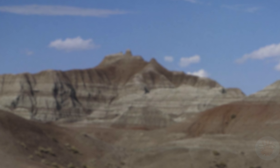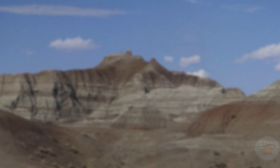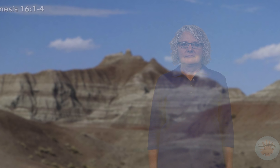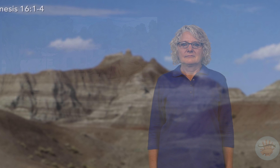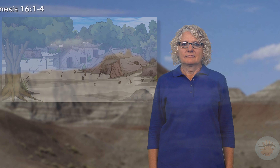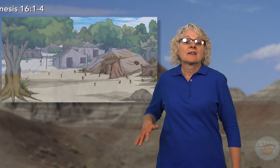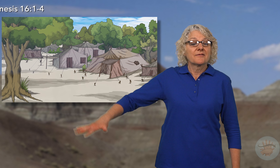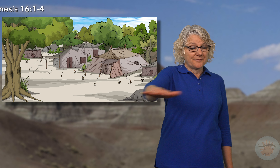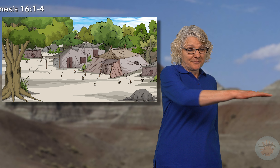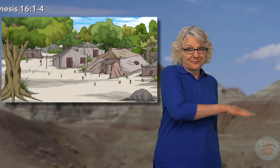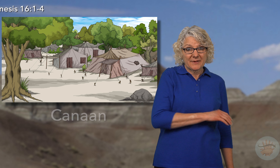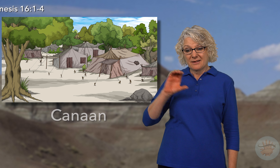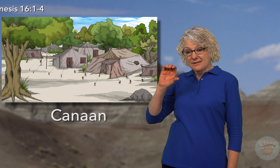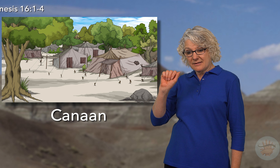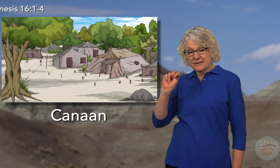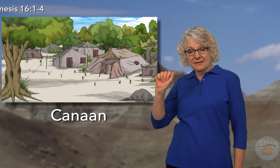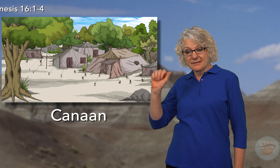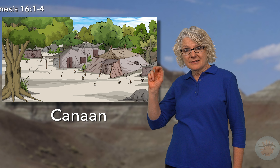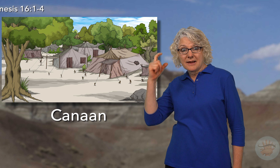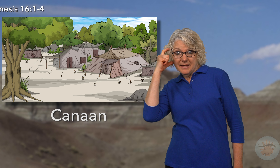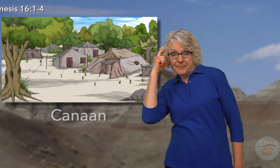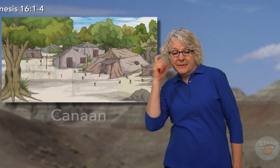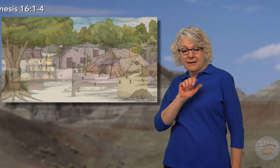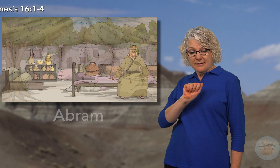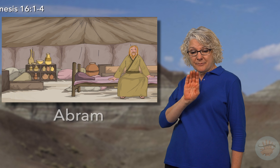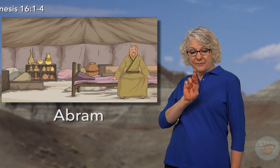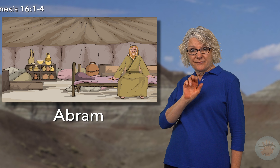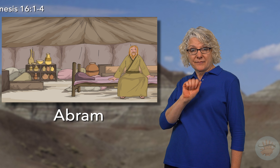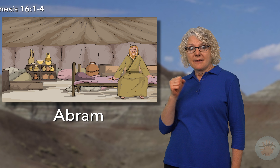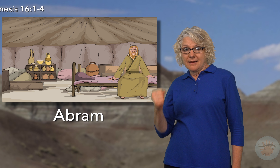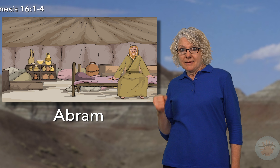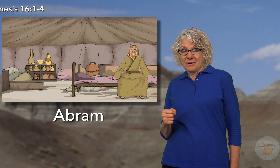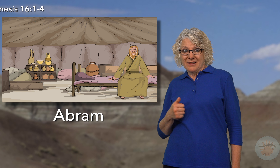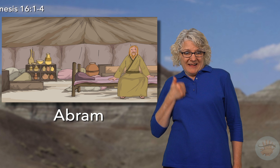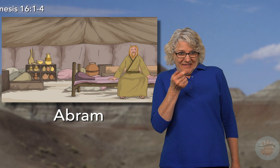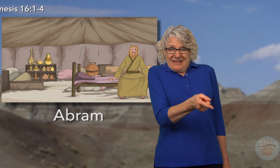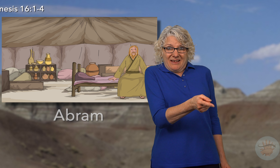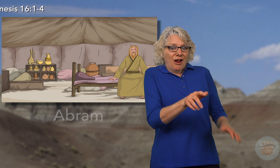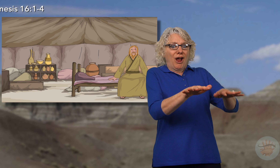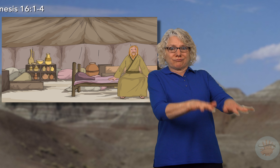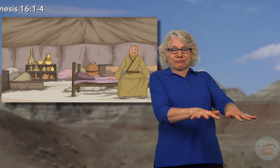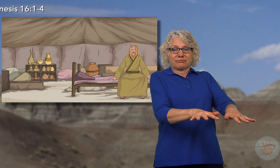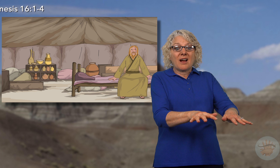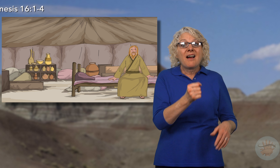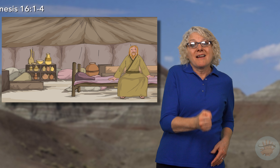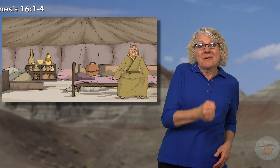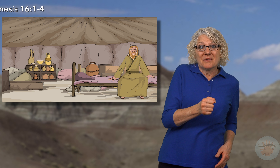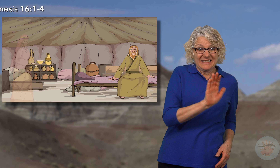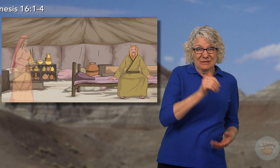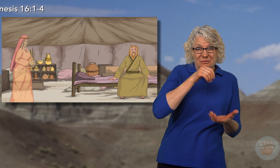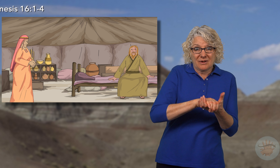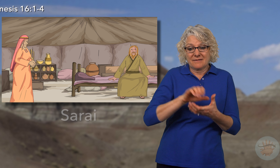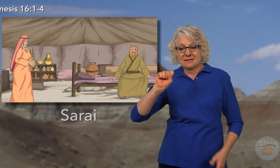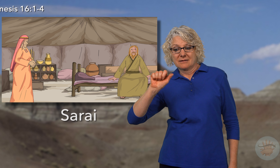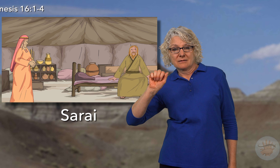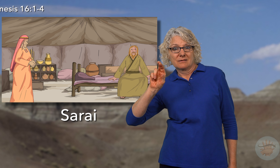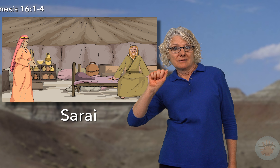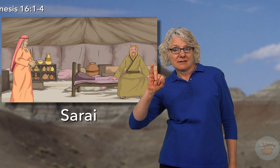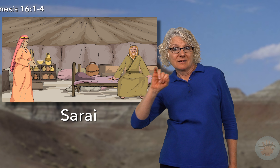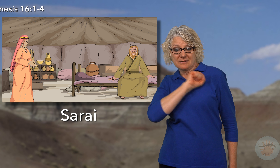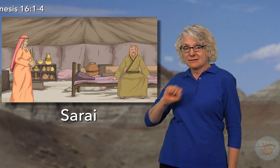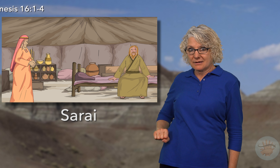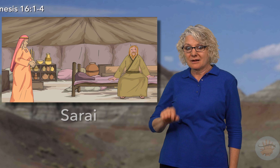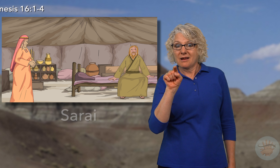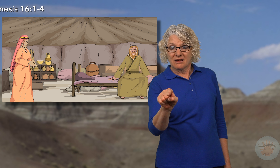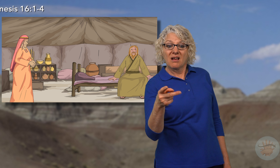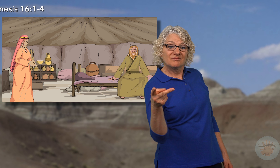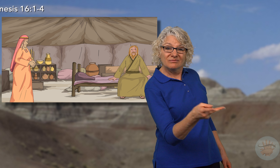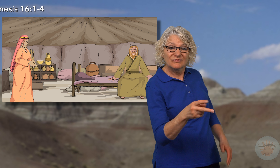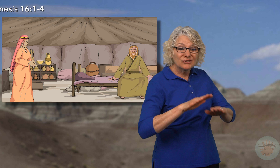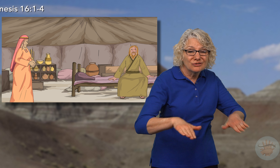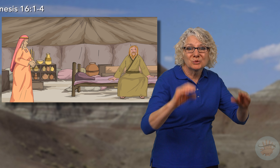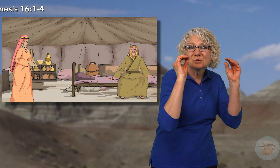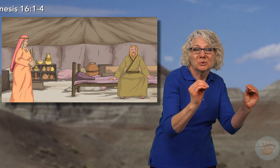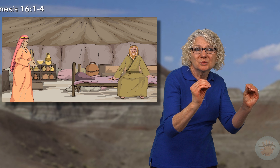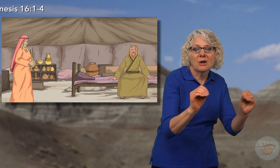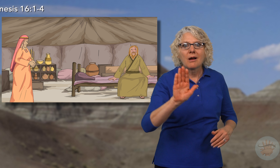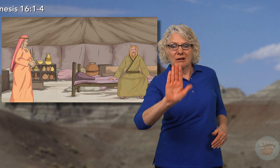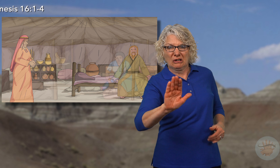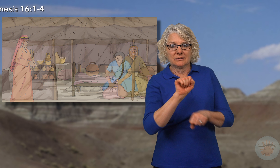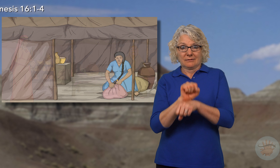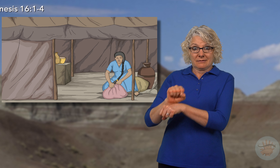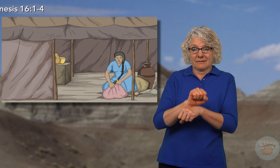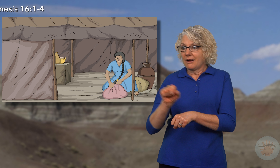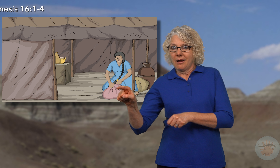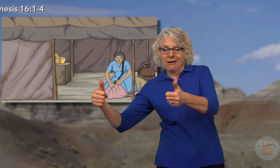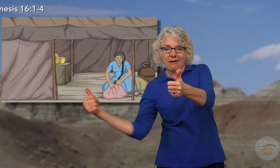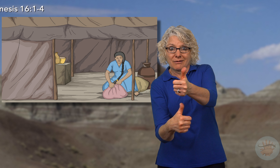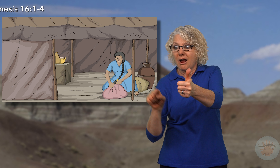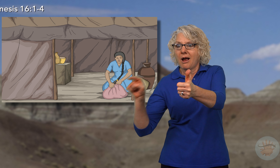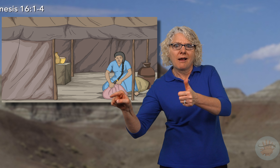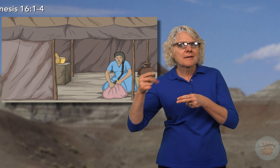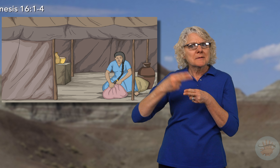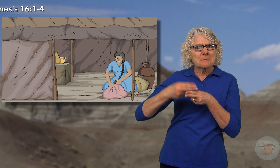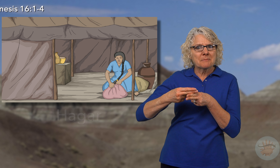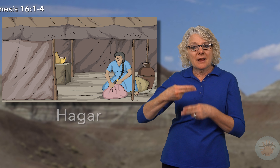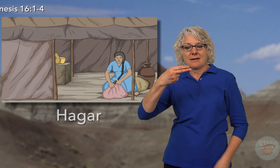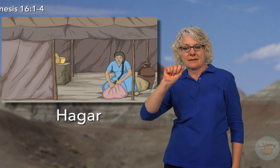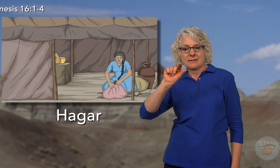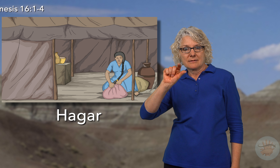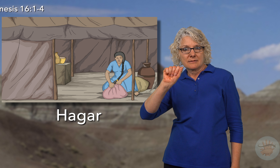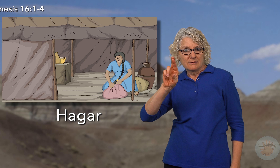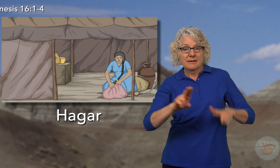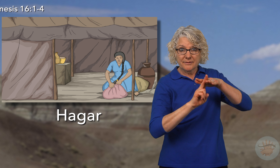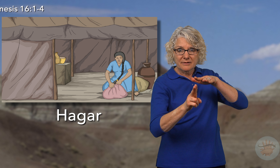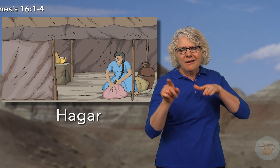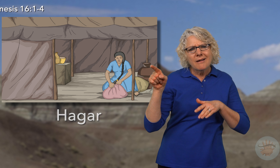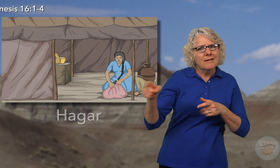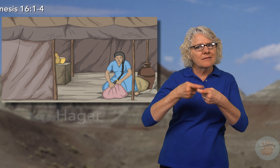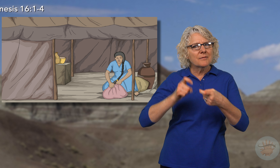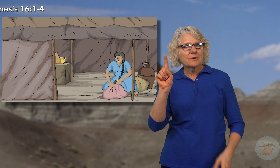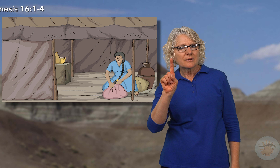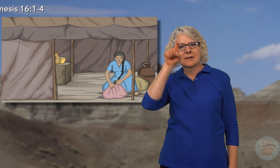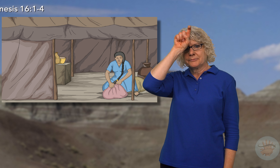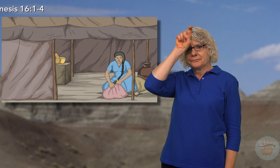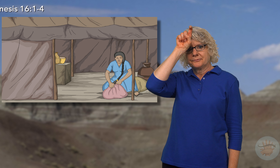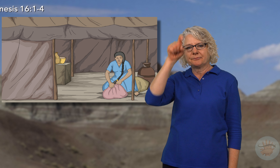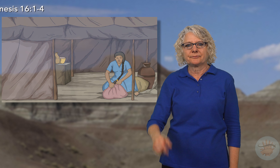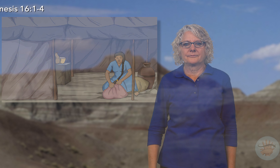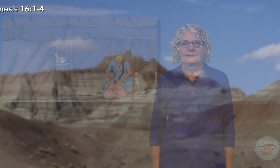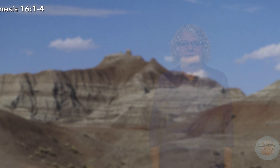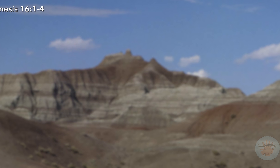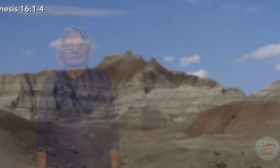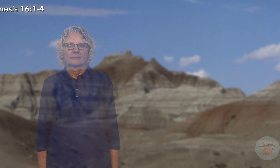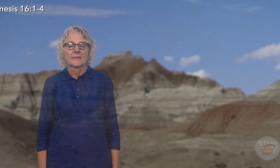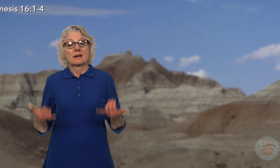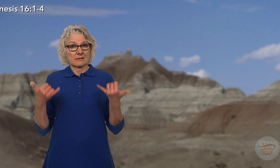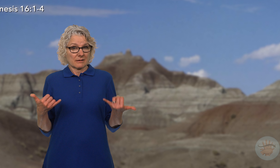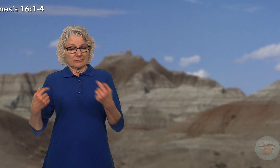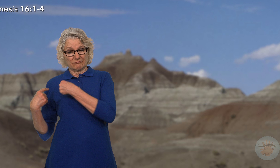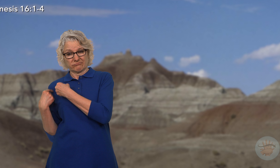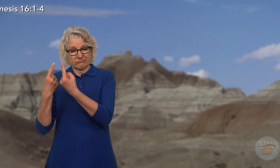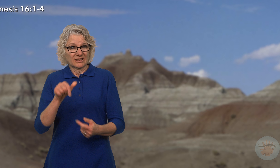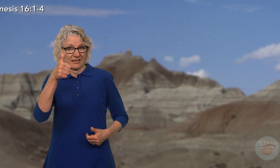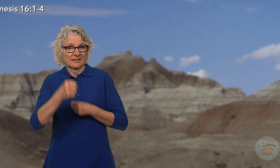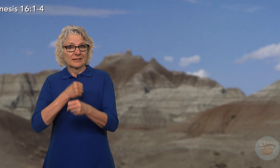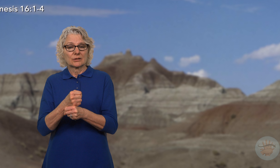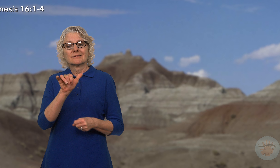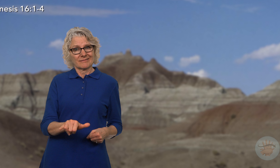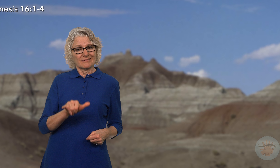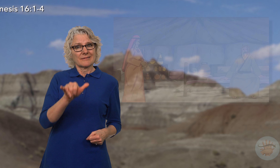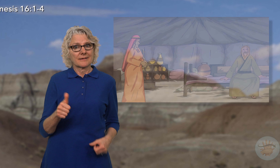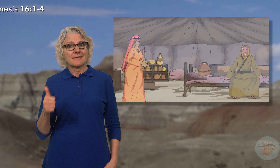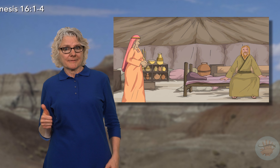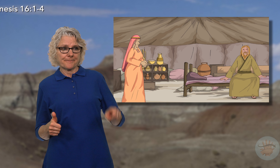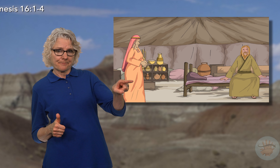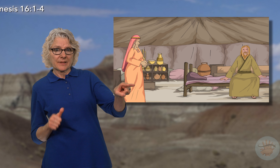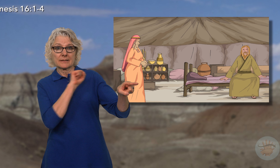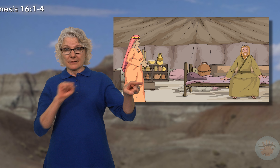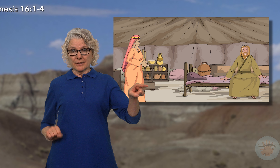Now Abram’s wife Sarai had borne him no children, but she had an Egyptian maidservant named Hagar.